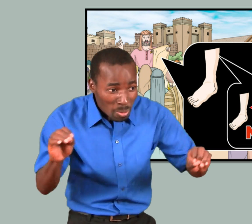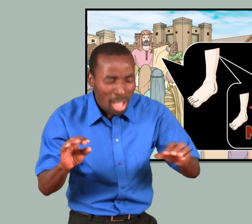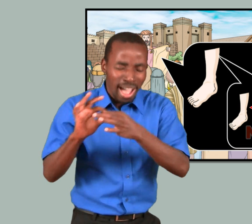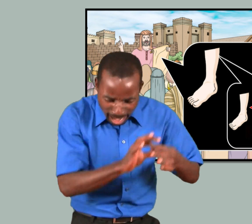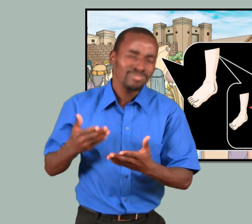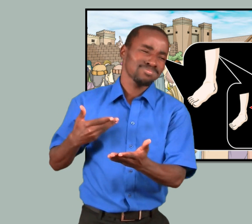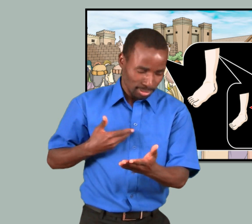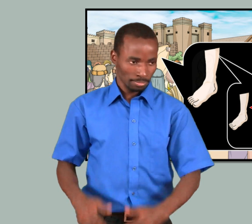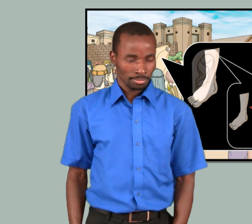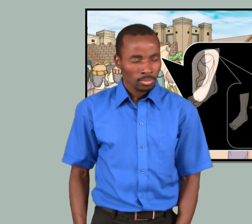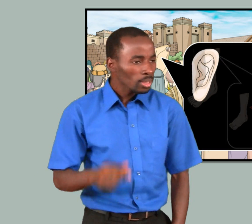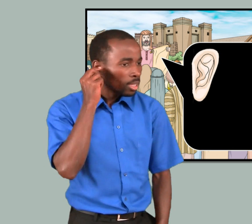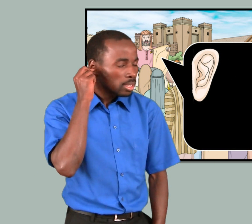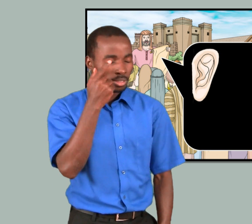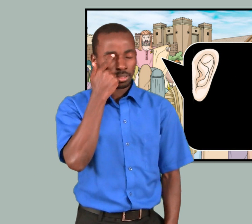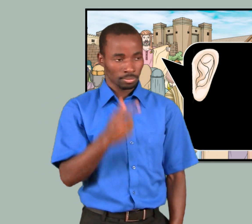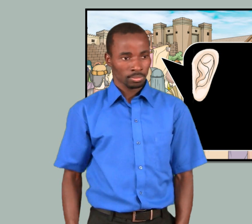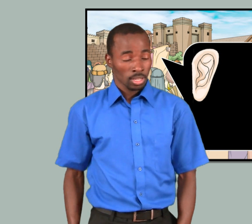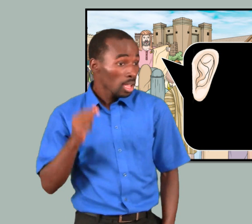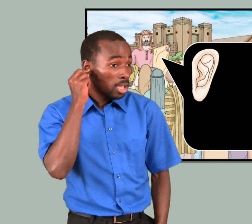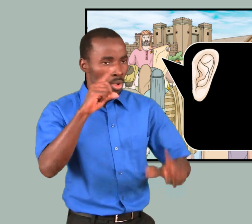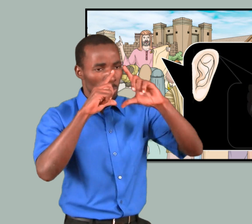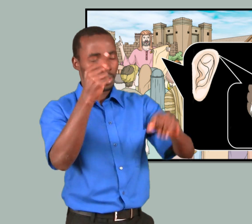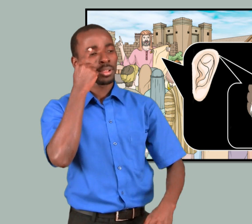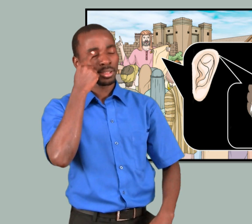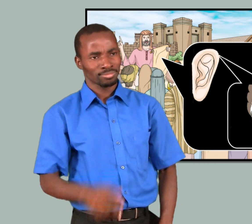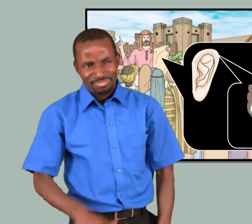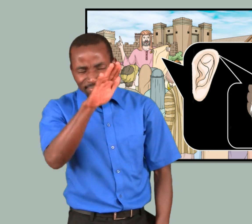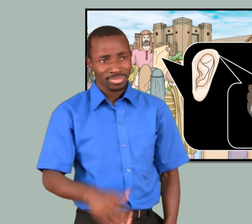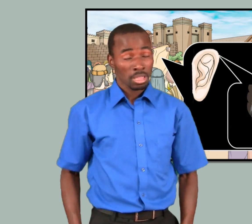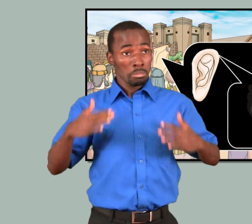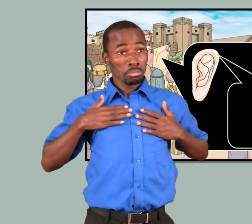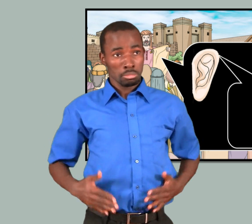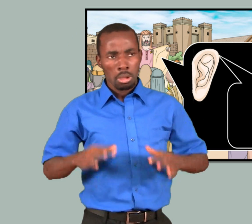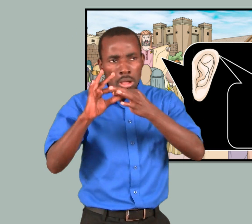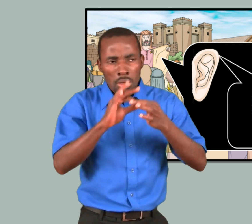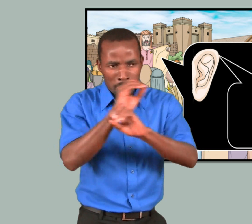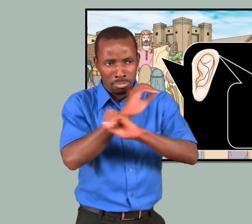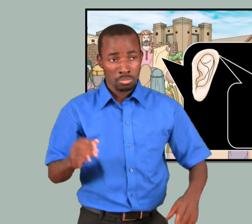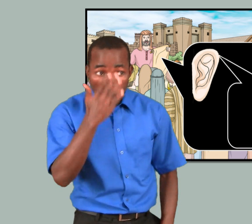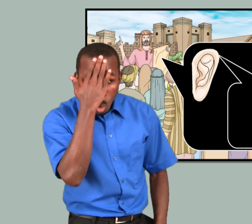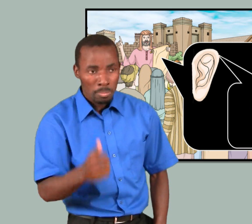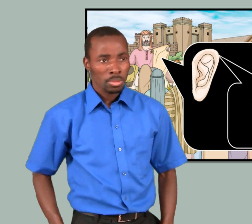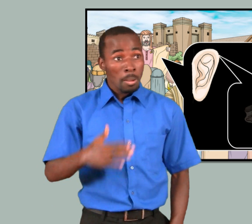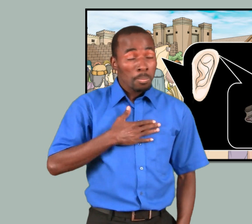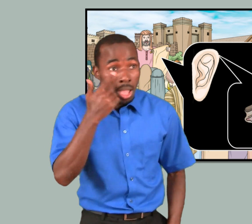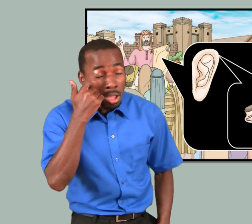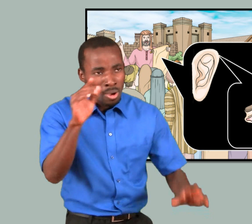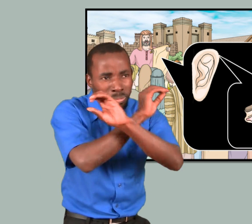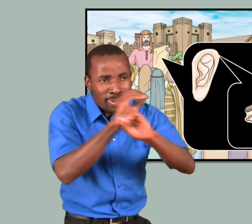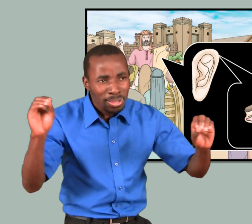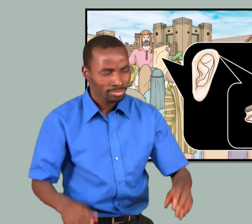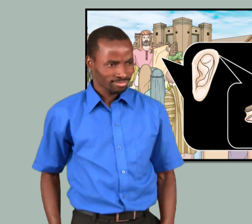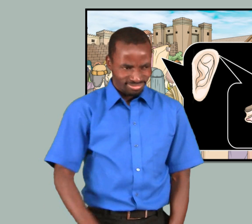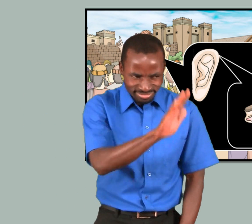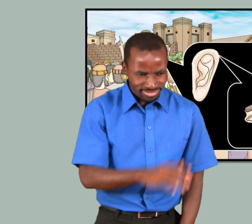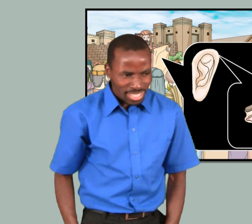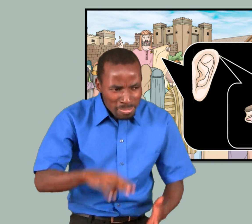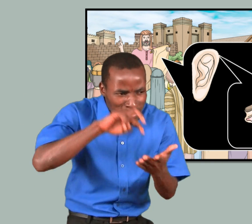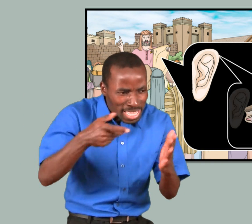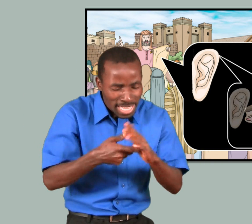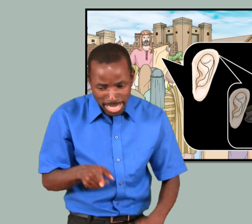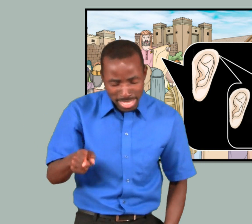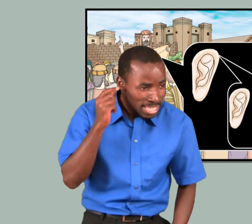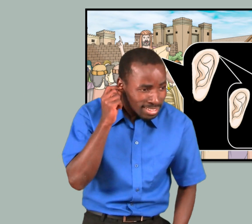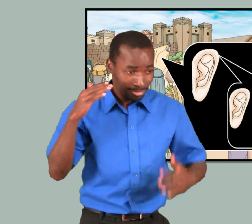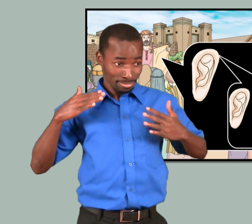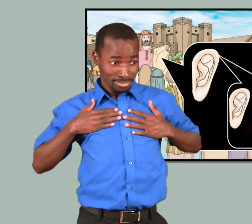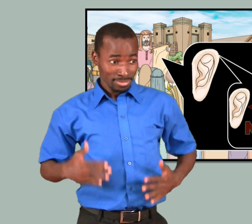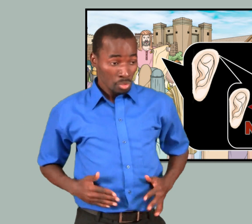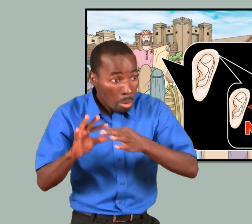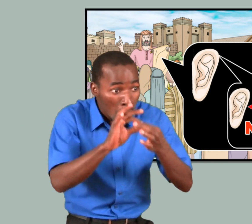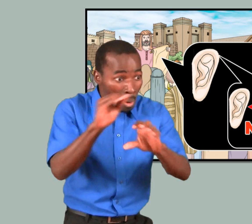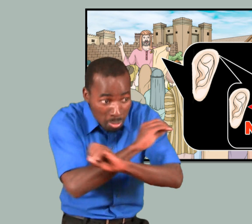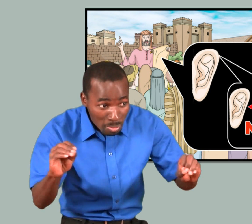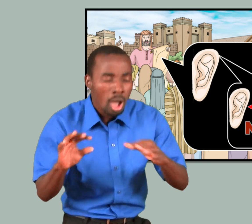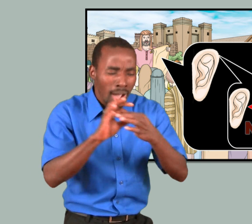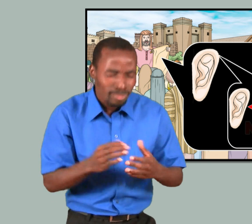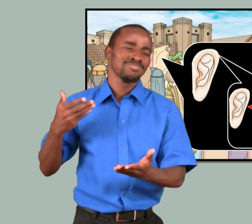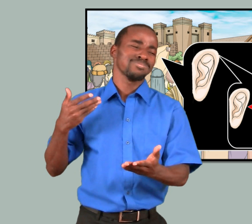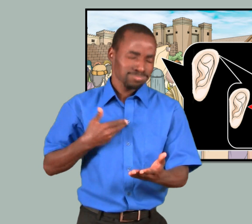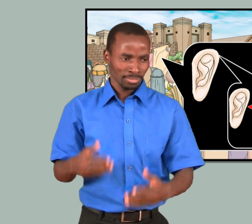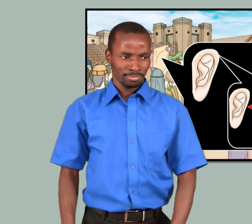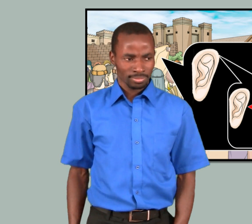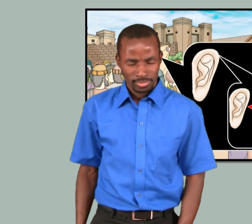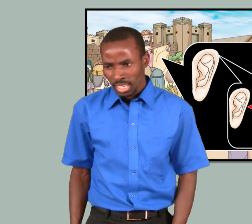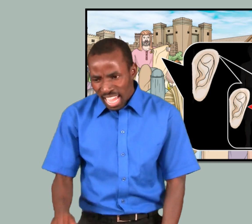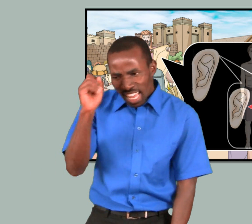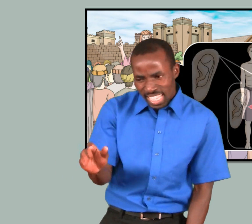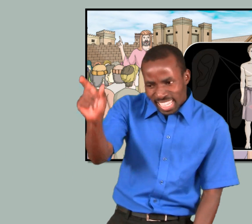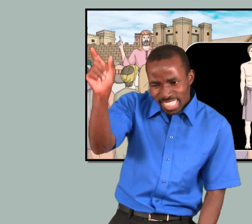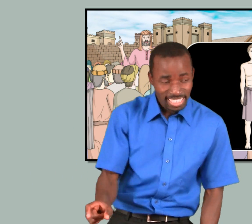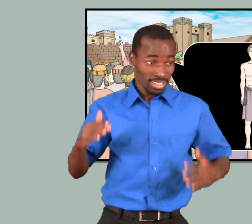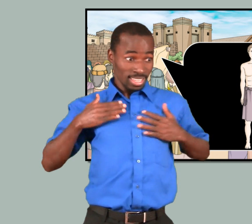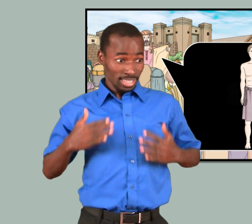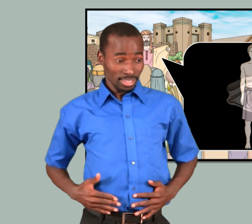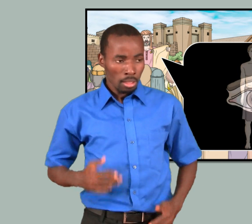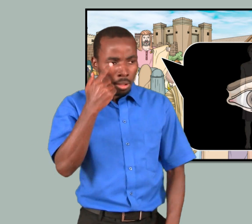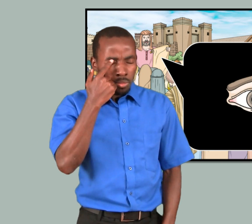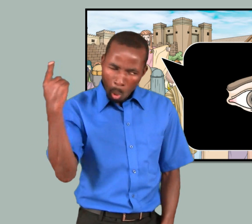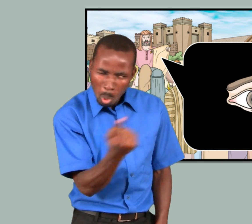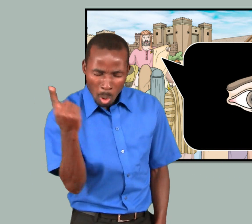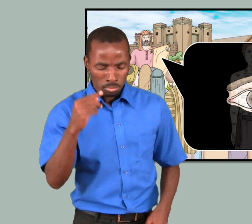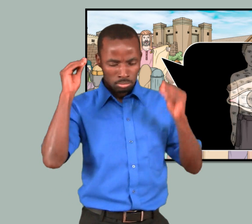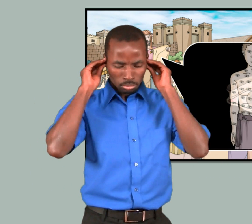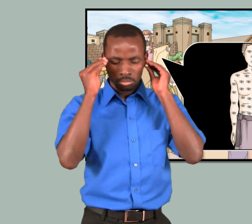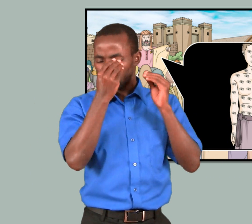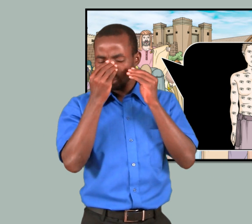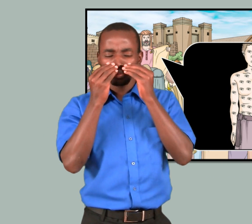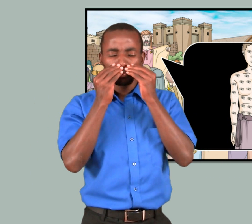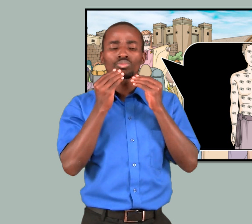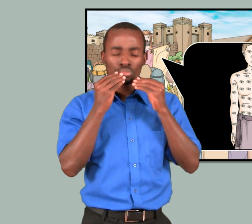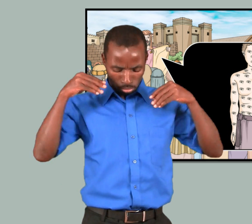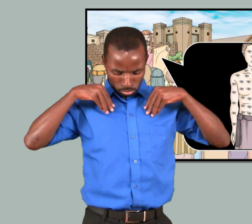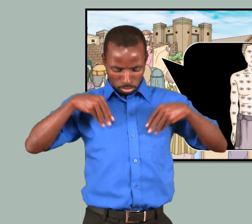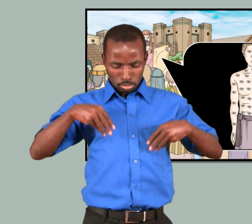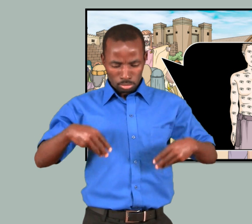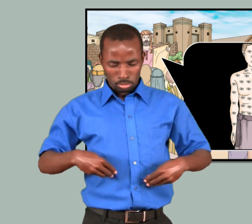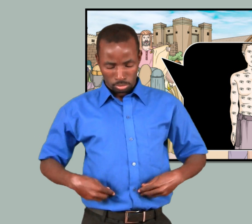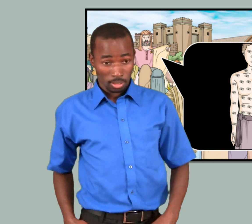And if the ear should say, “Because I am not an eye, I do not belong to the body,” that would not make it any less a part of the body.